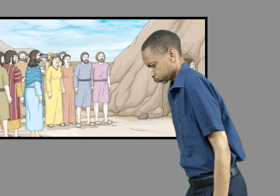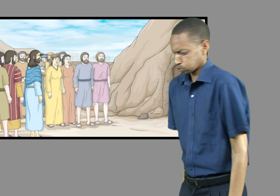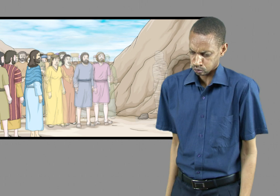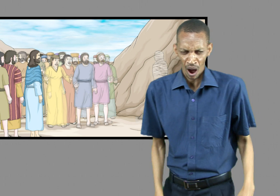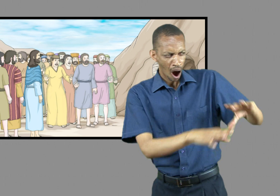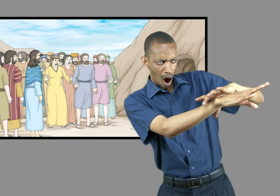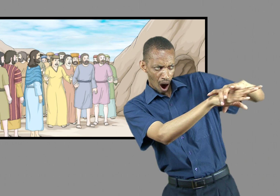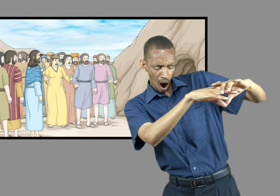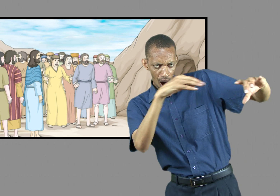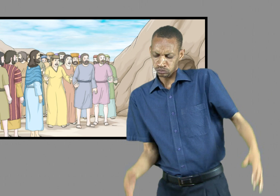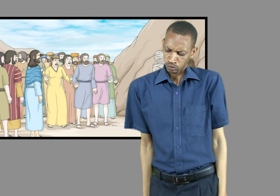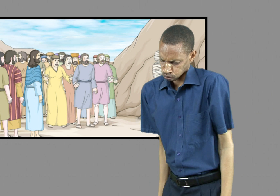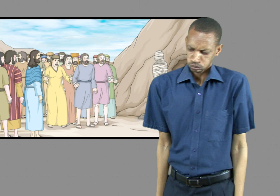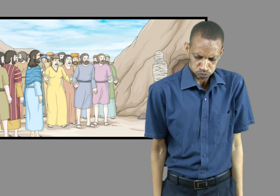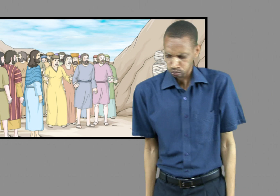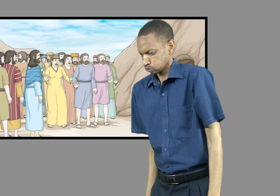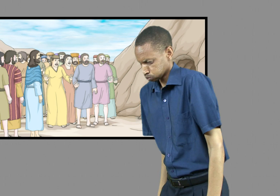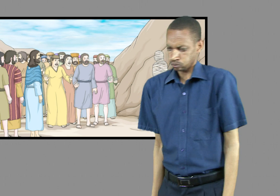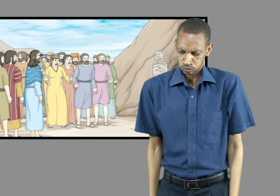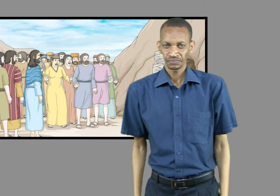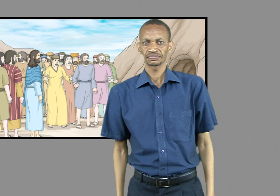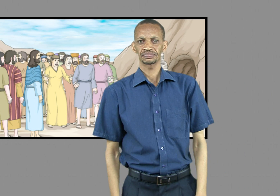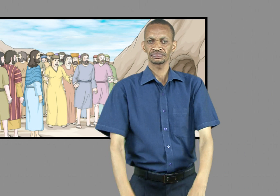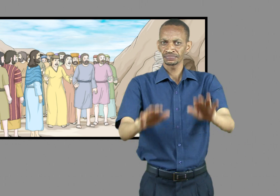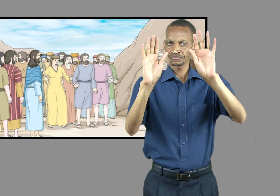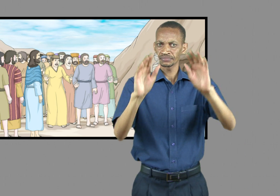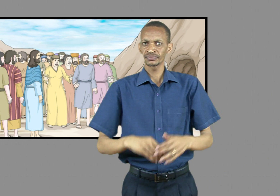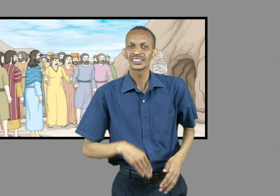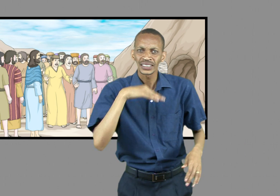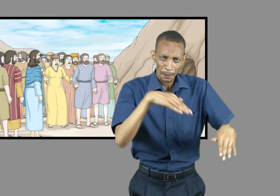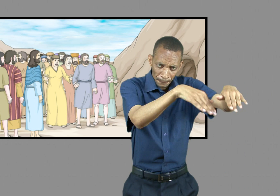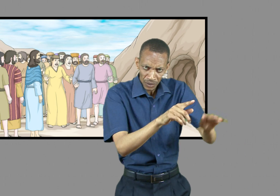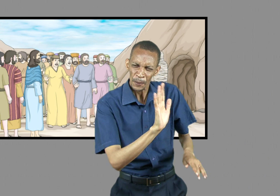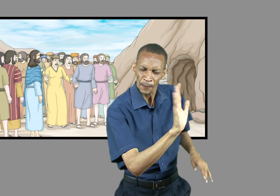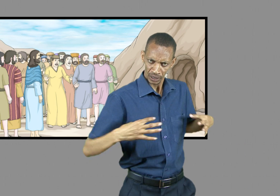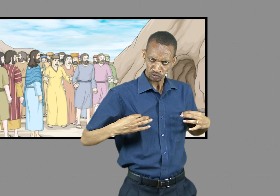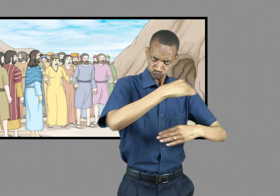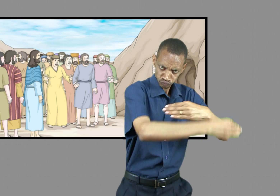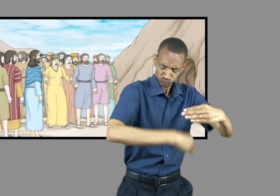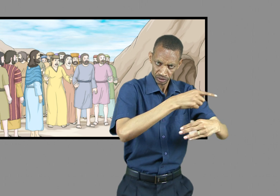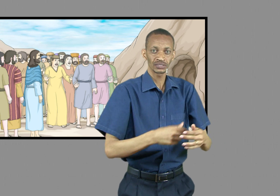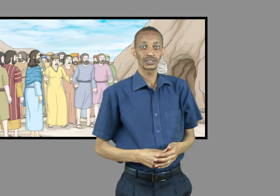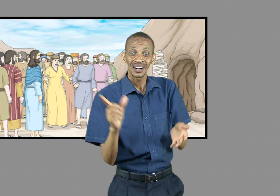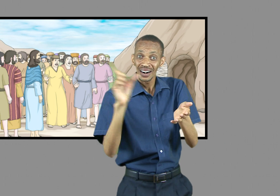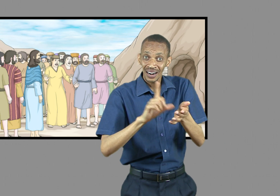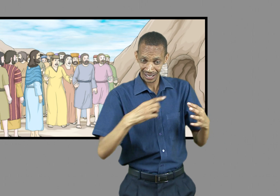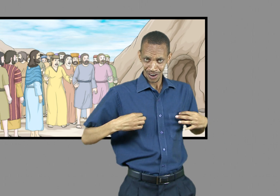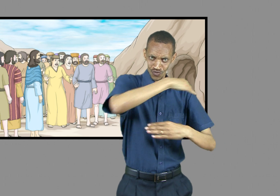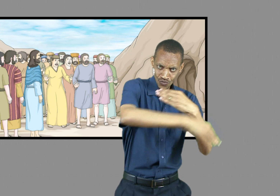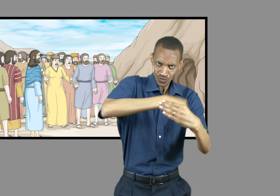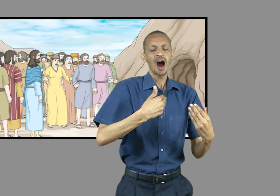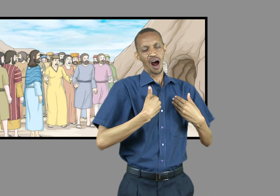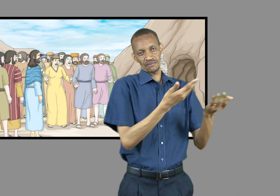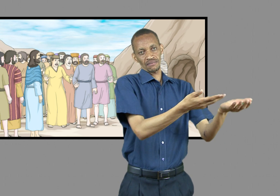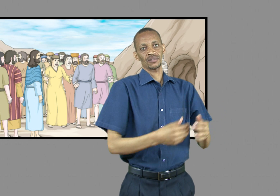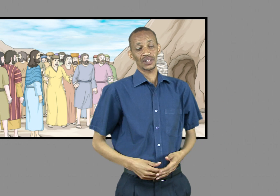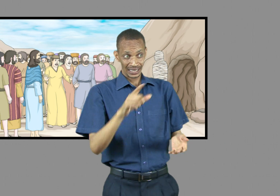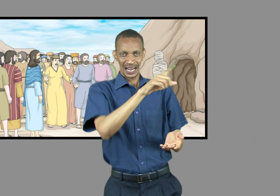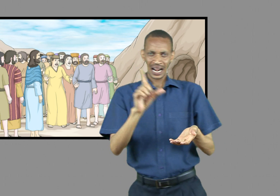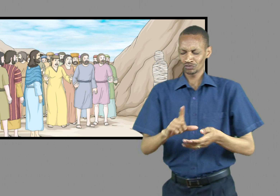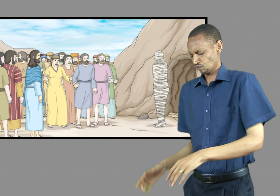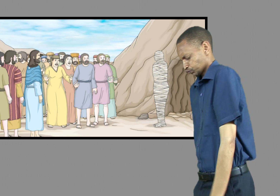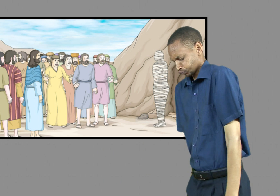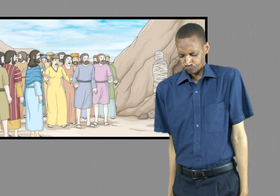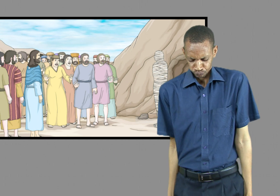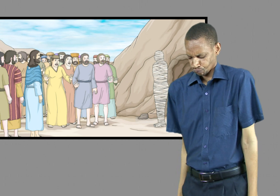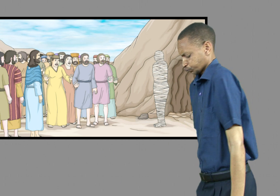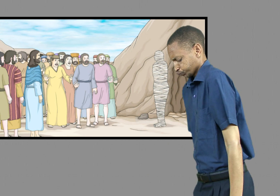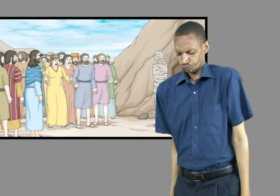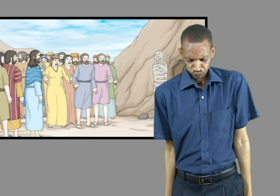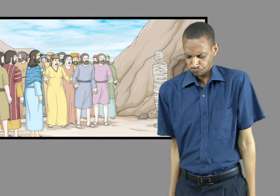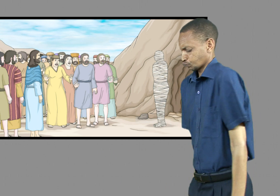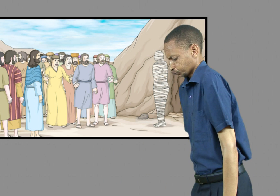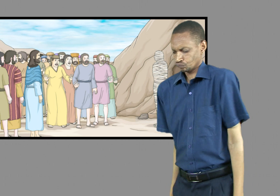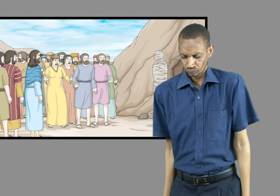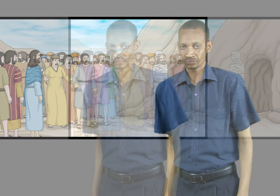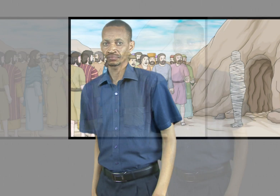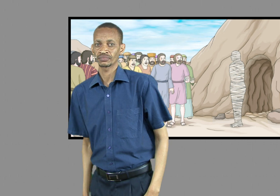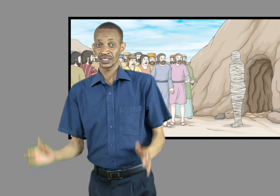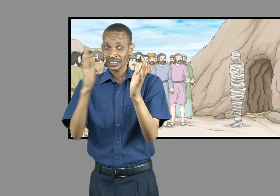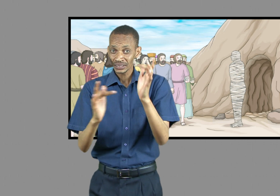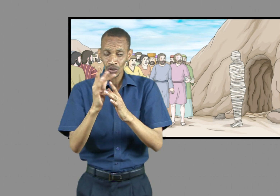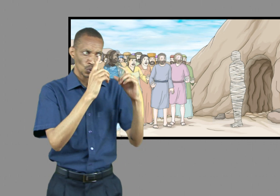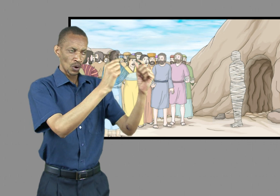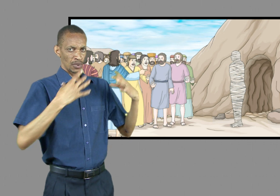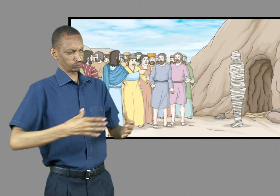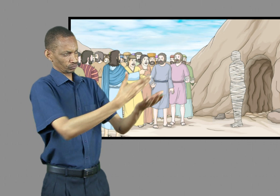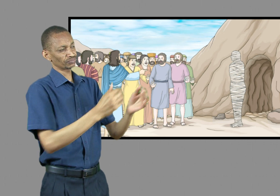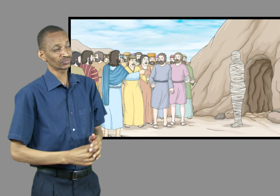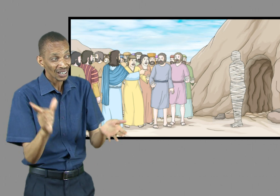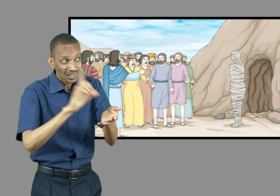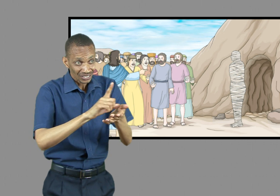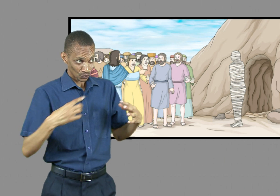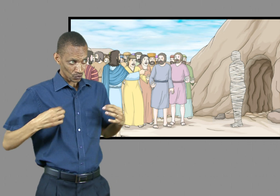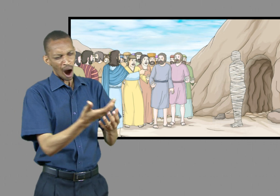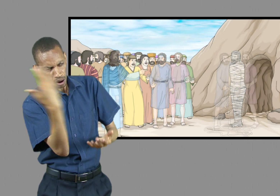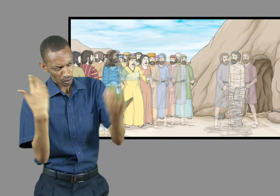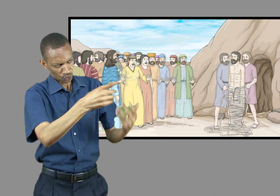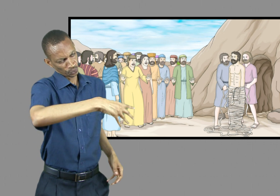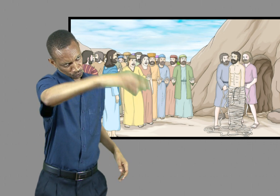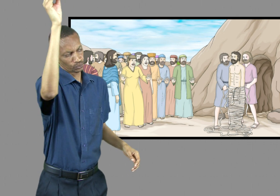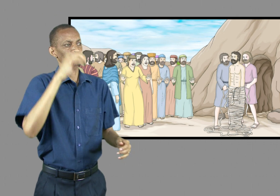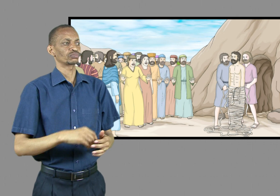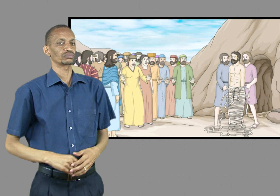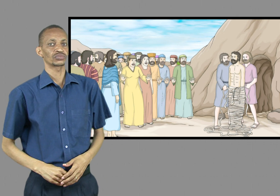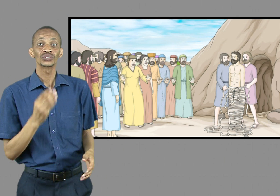The man who had been dead came out with his hands and feet bound in strips of linen, and his face wrapped in a cloth.